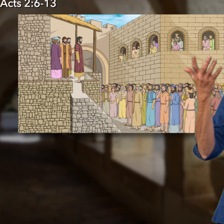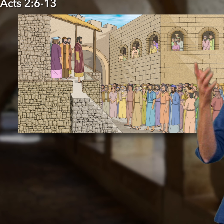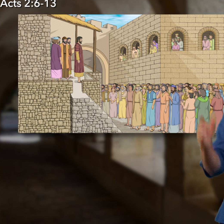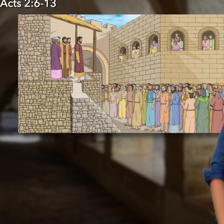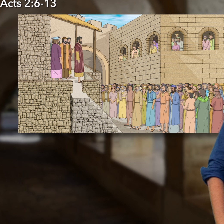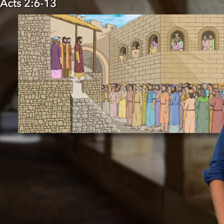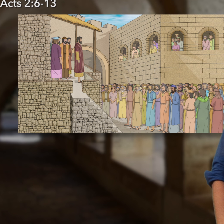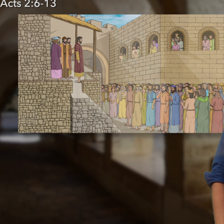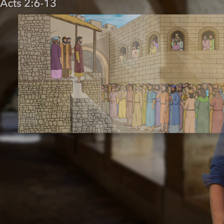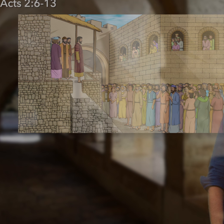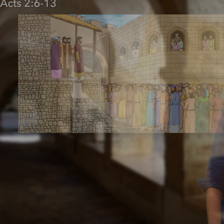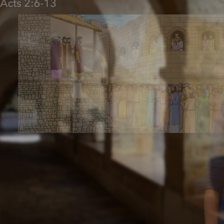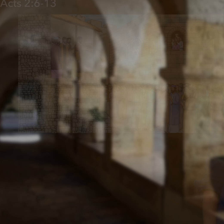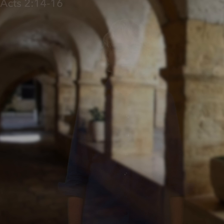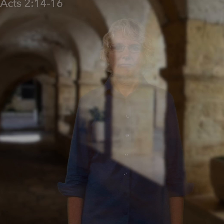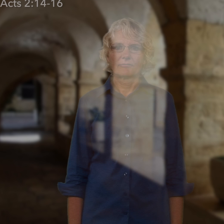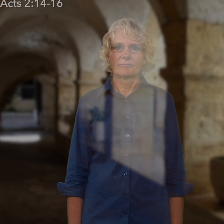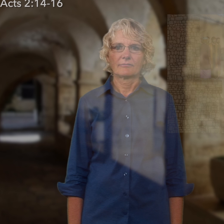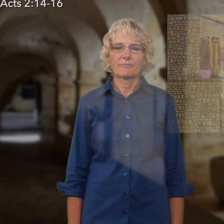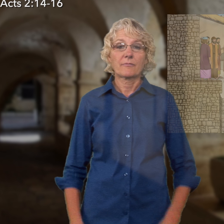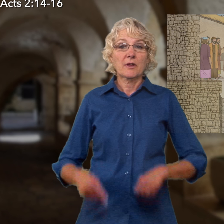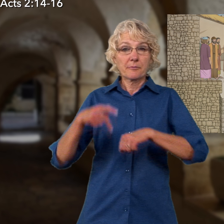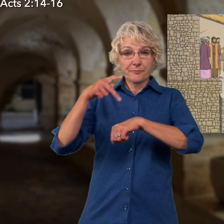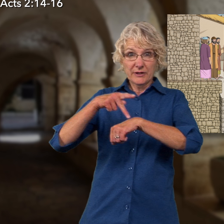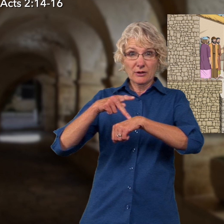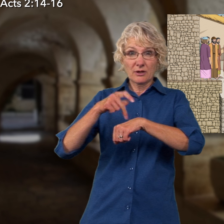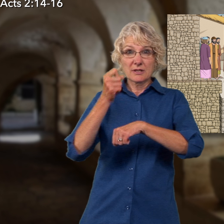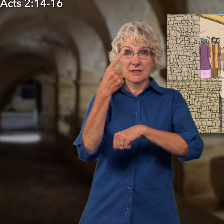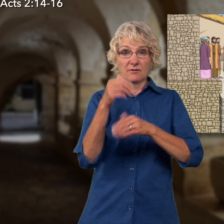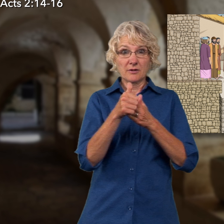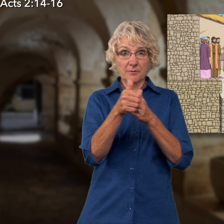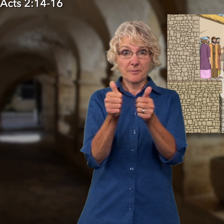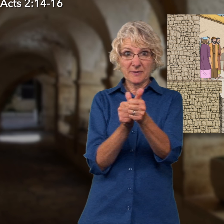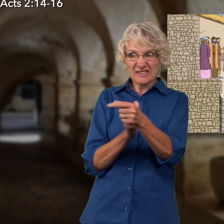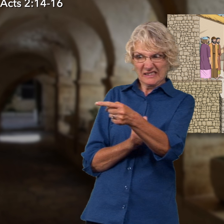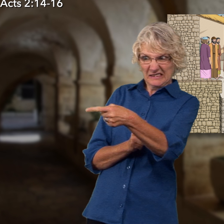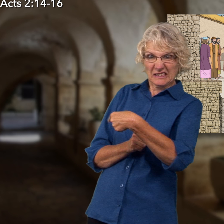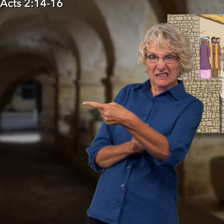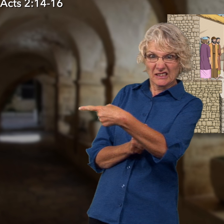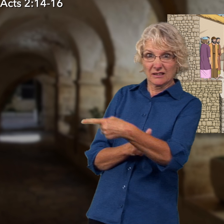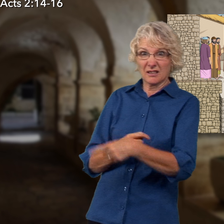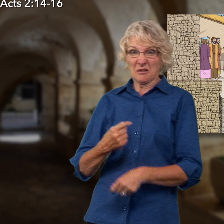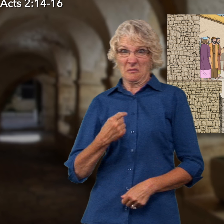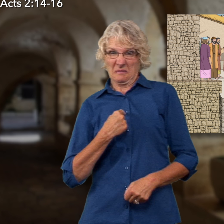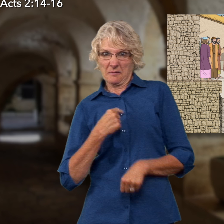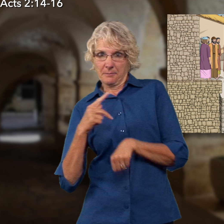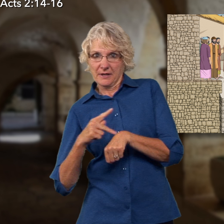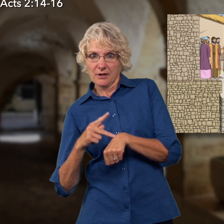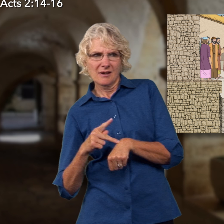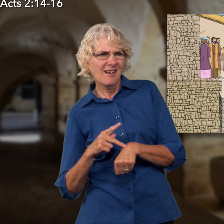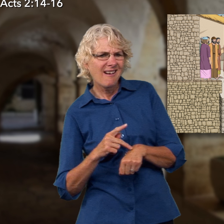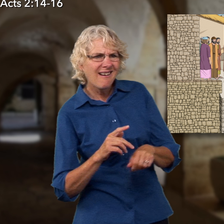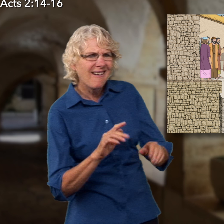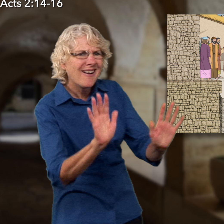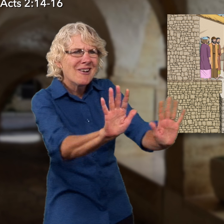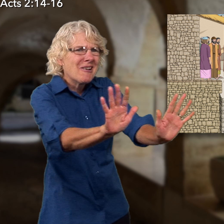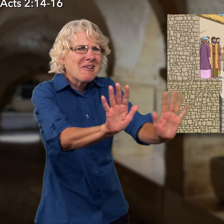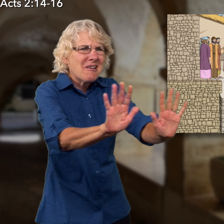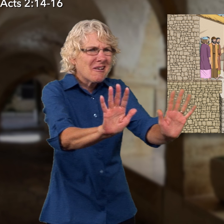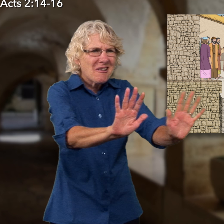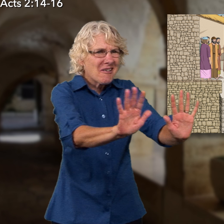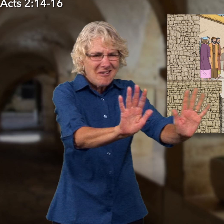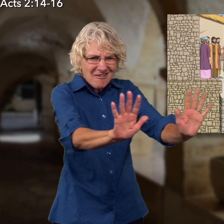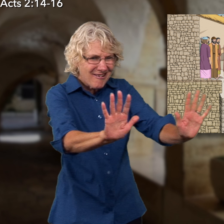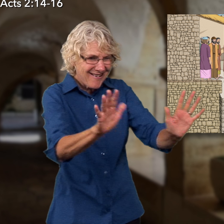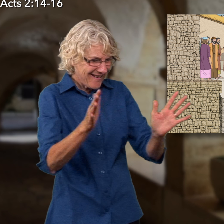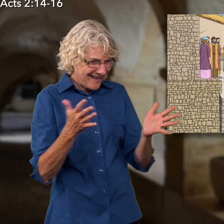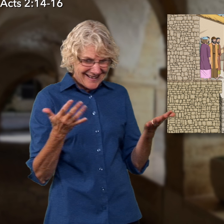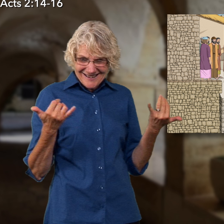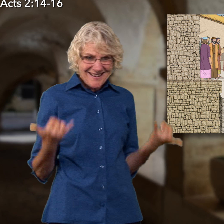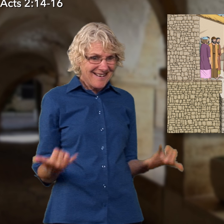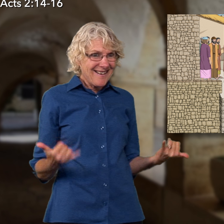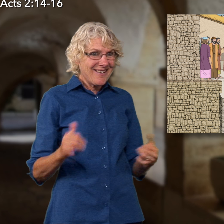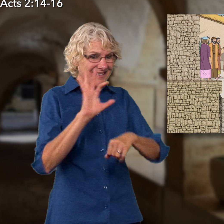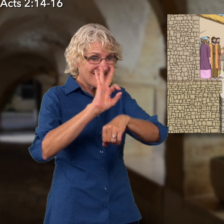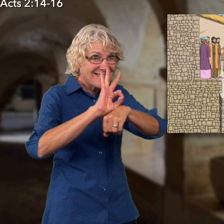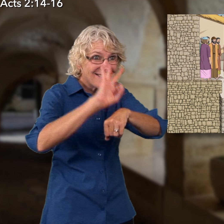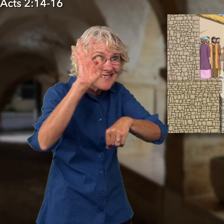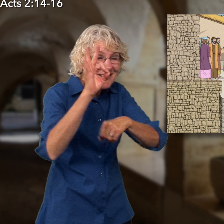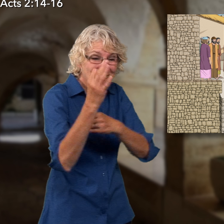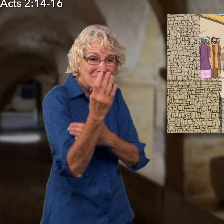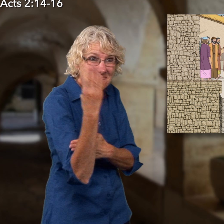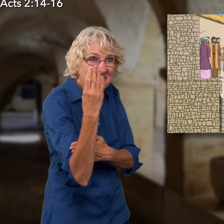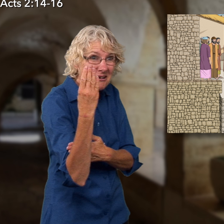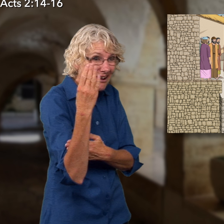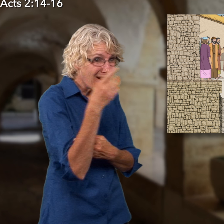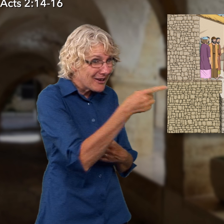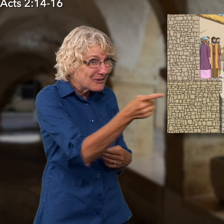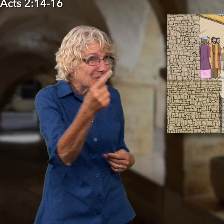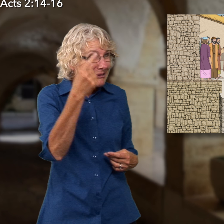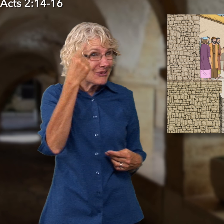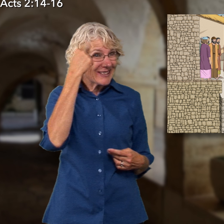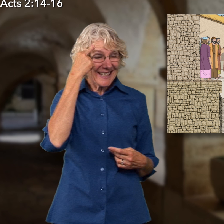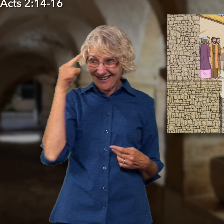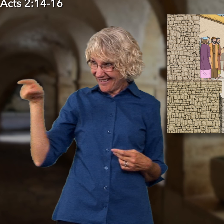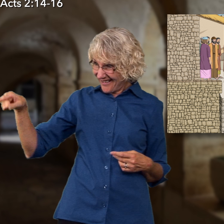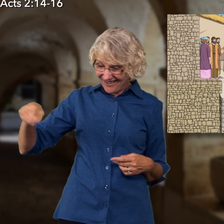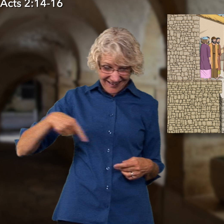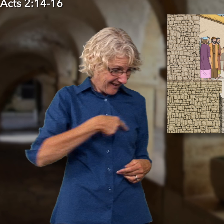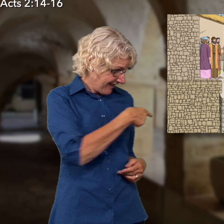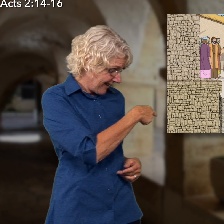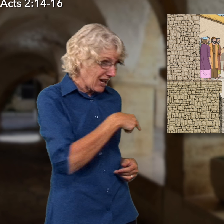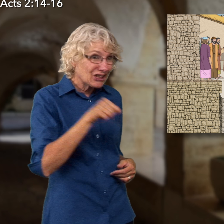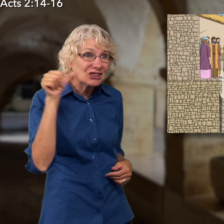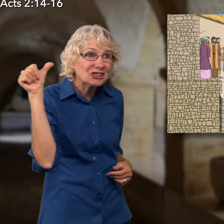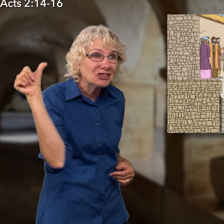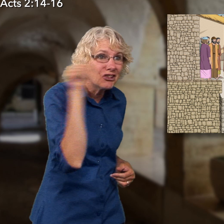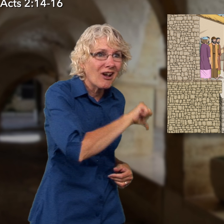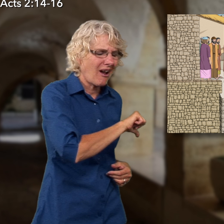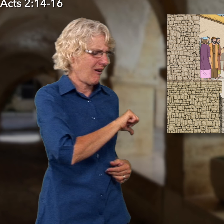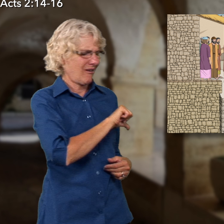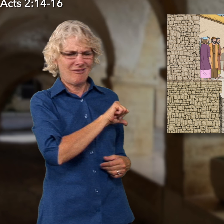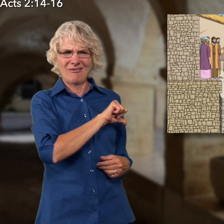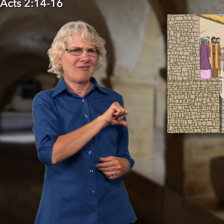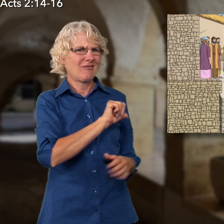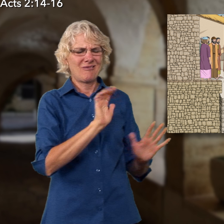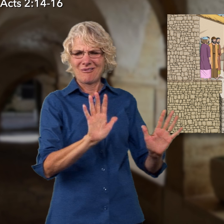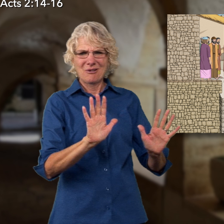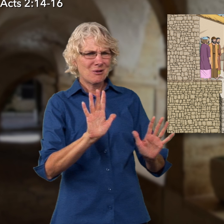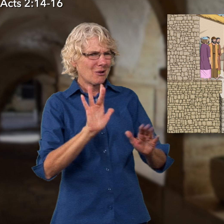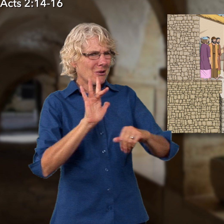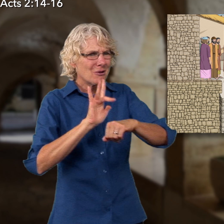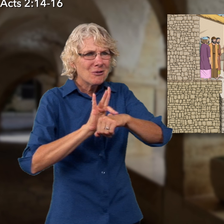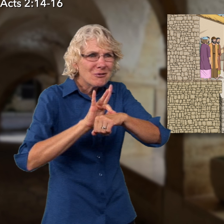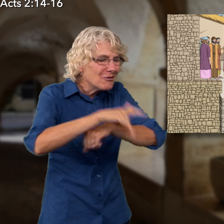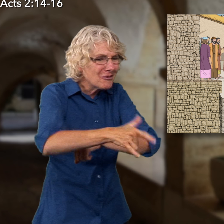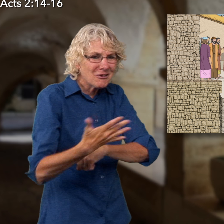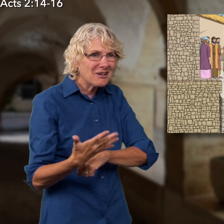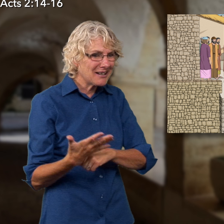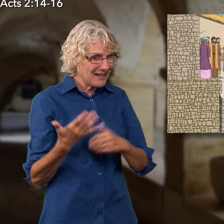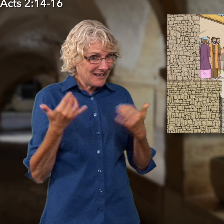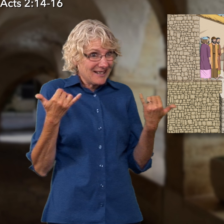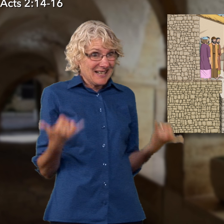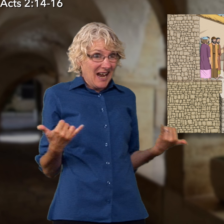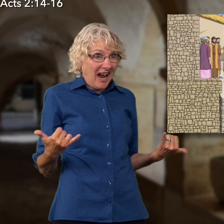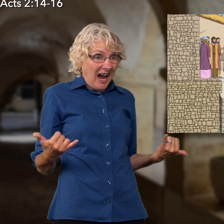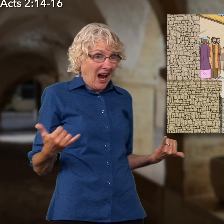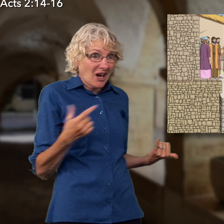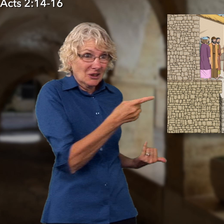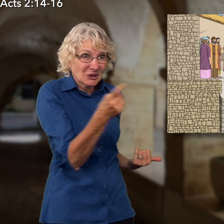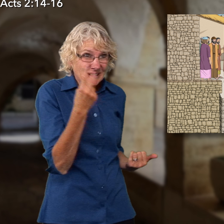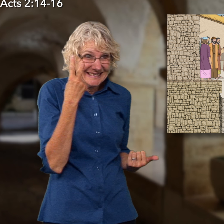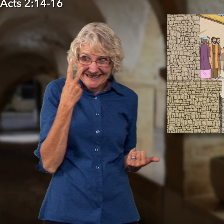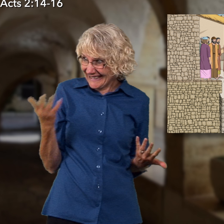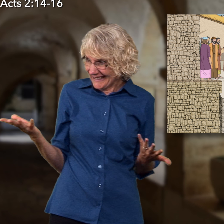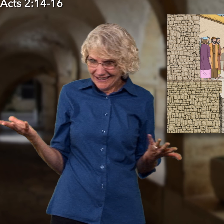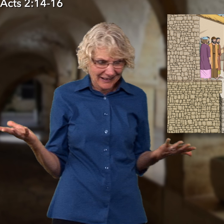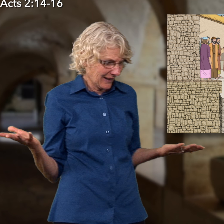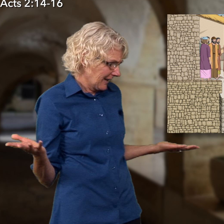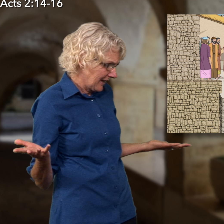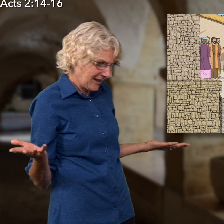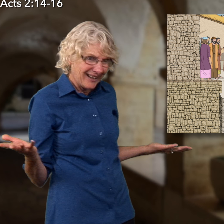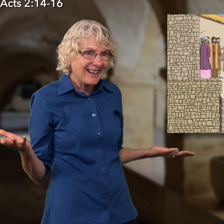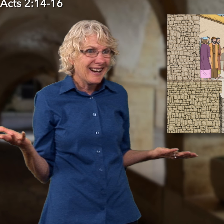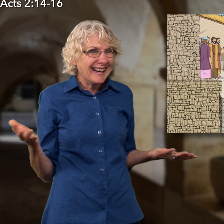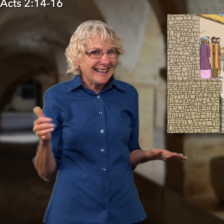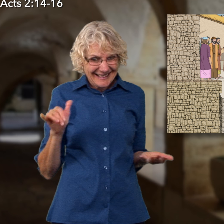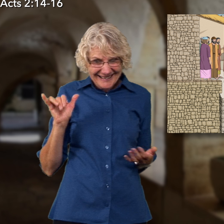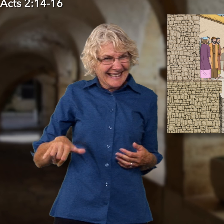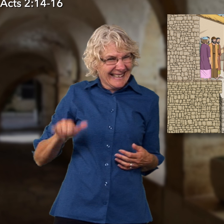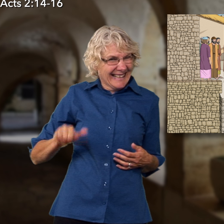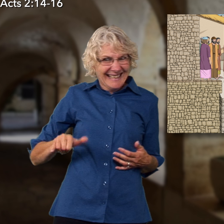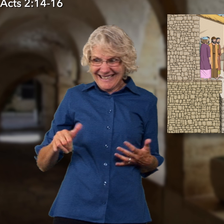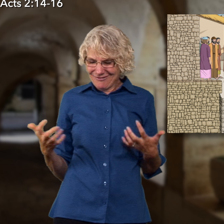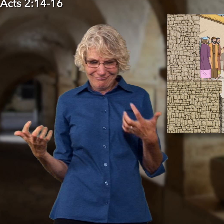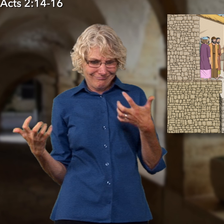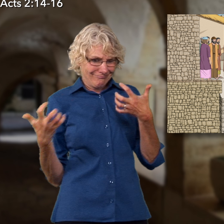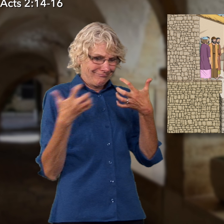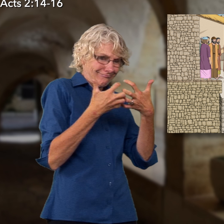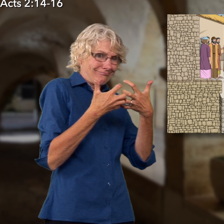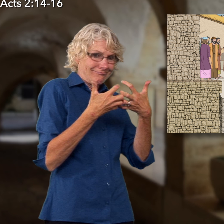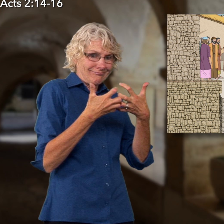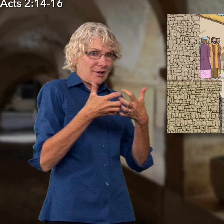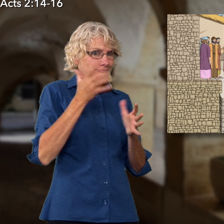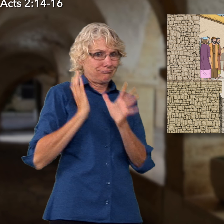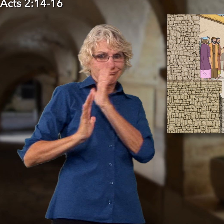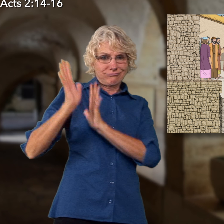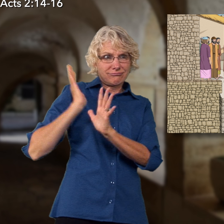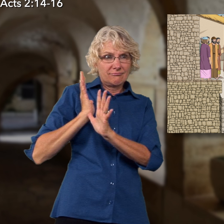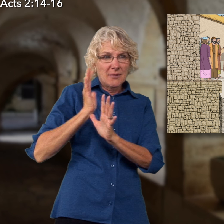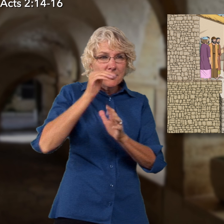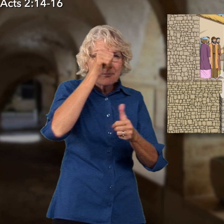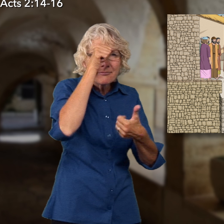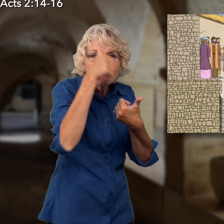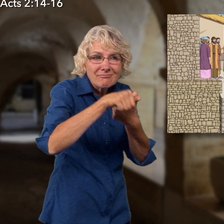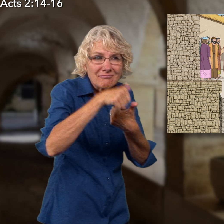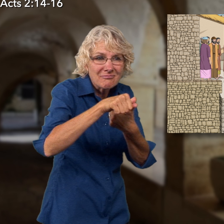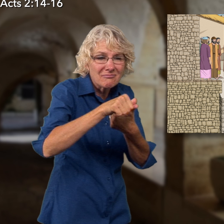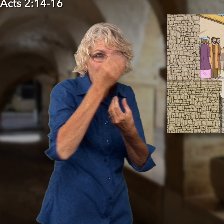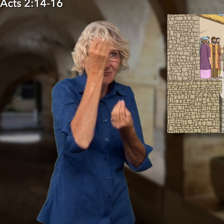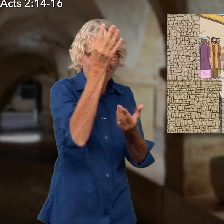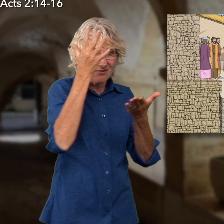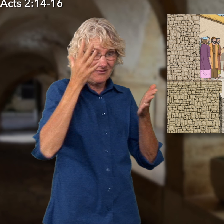Then Peter stood up with the Eleven, lifted up his voice, and addressed the crowd: “Men of Judea and all who dwell in Jerusalem, let this be known to you, and listen carefully to my words.